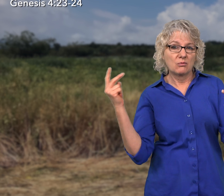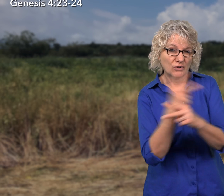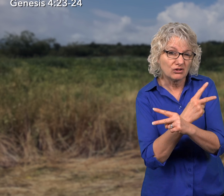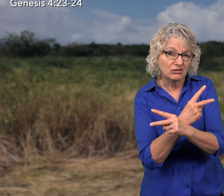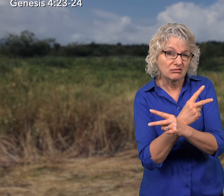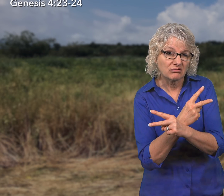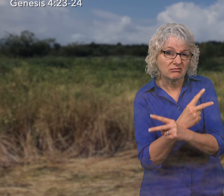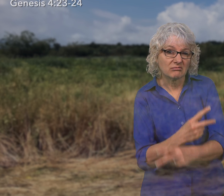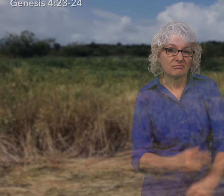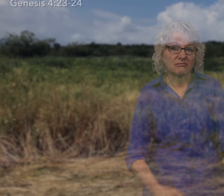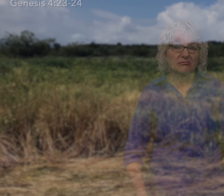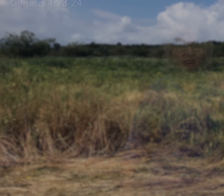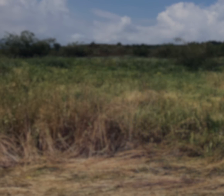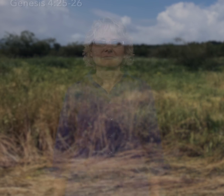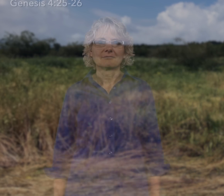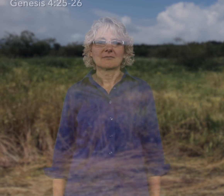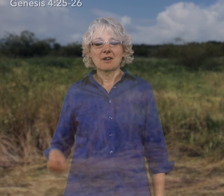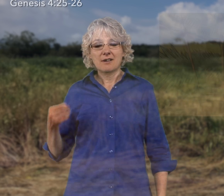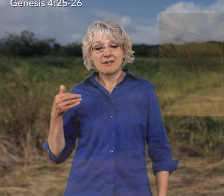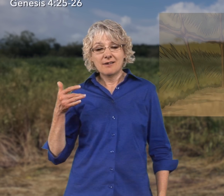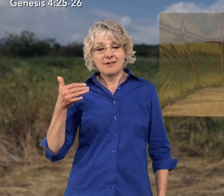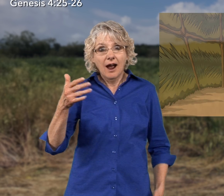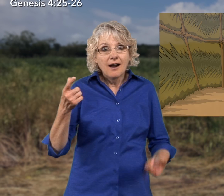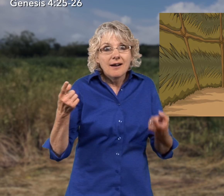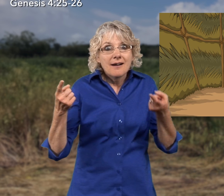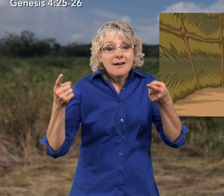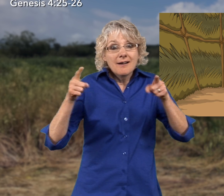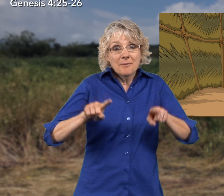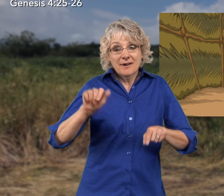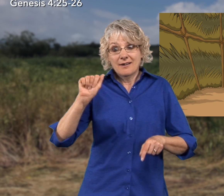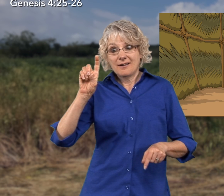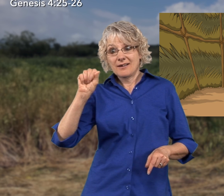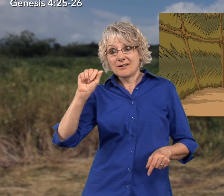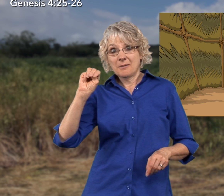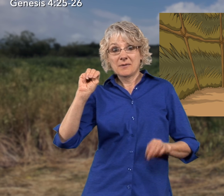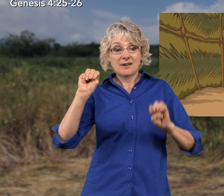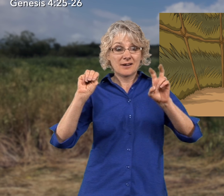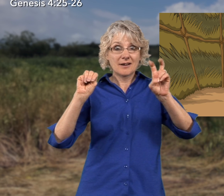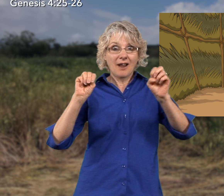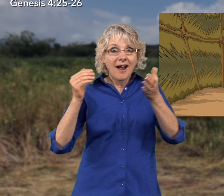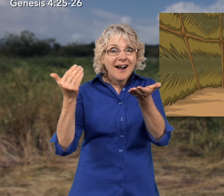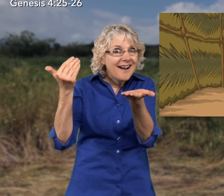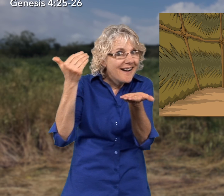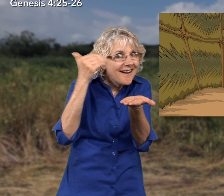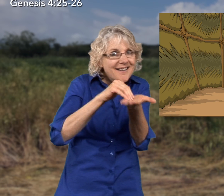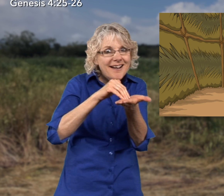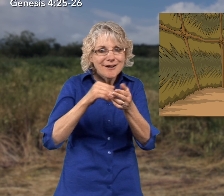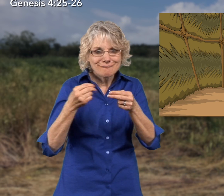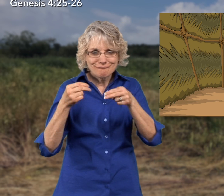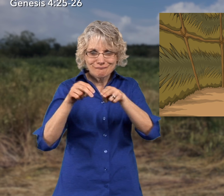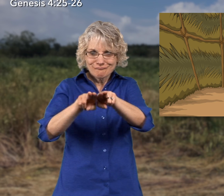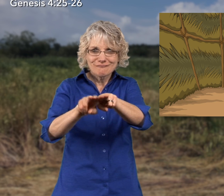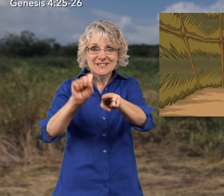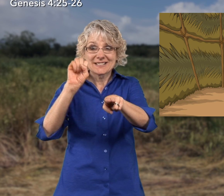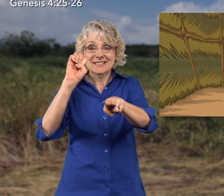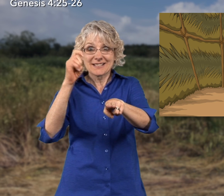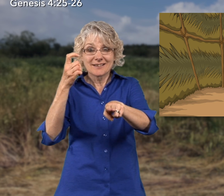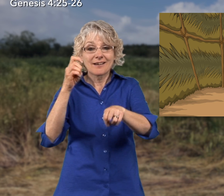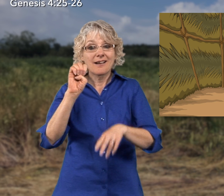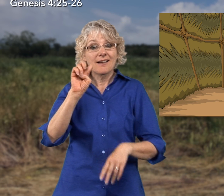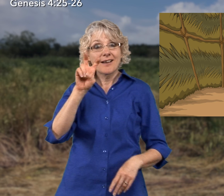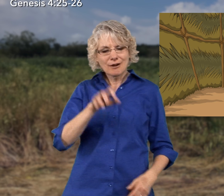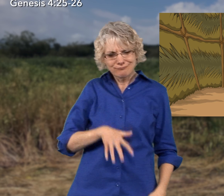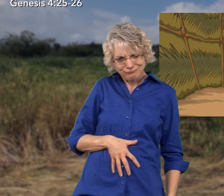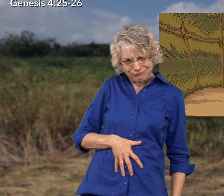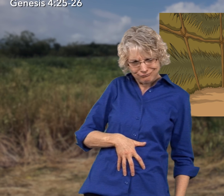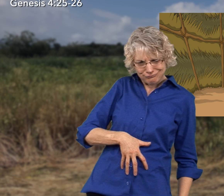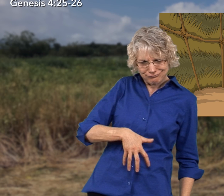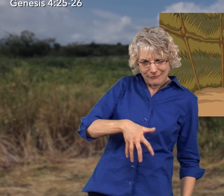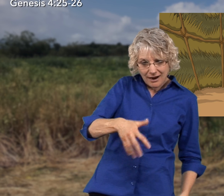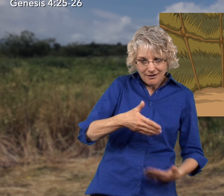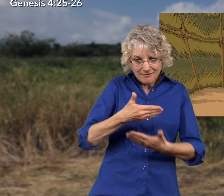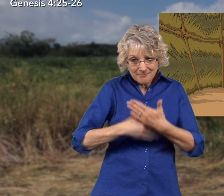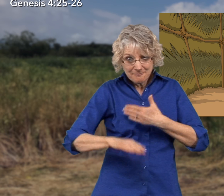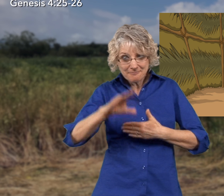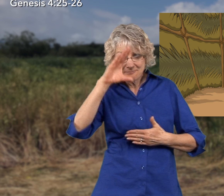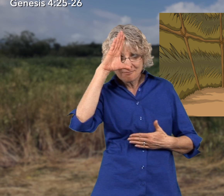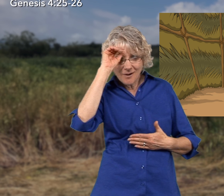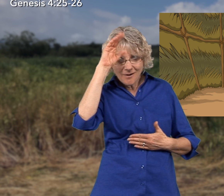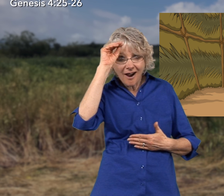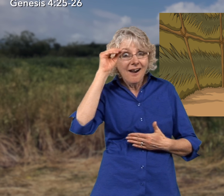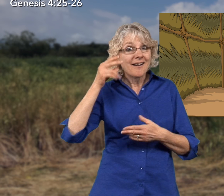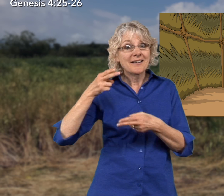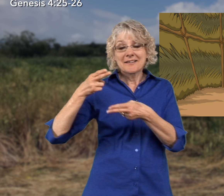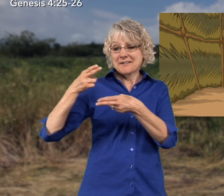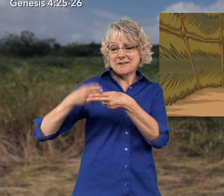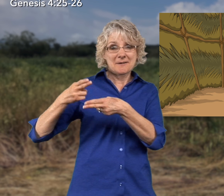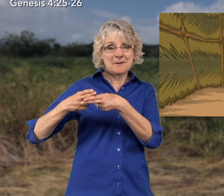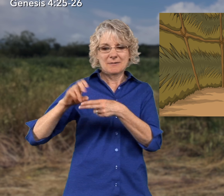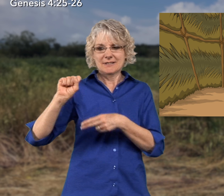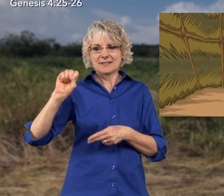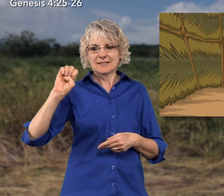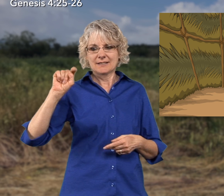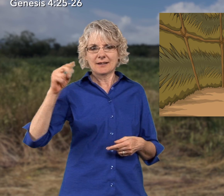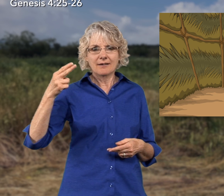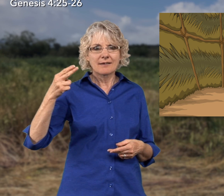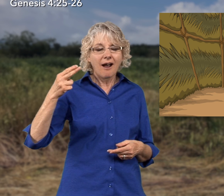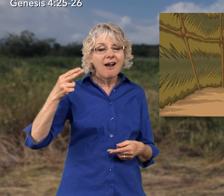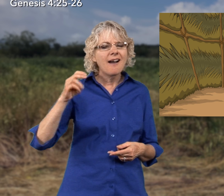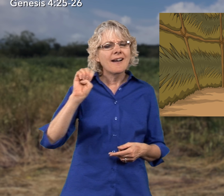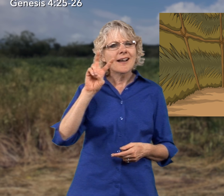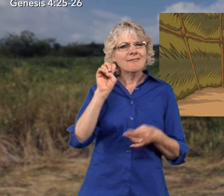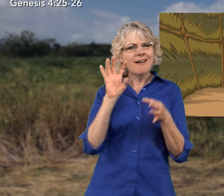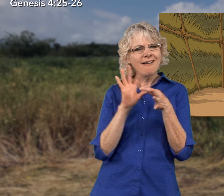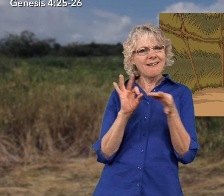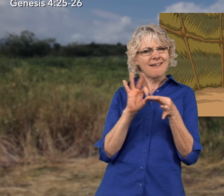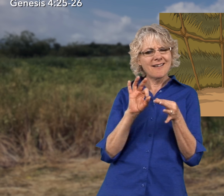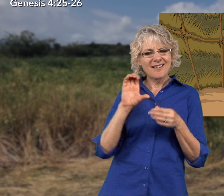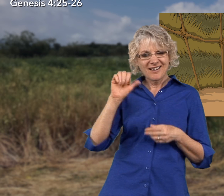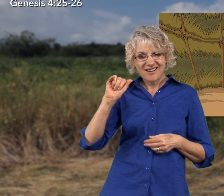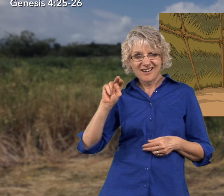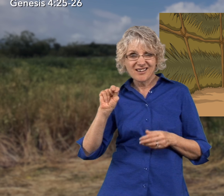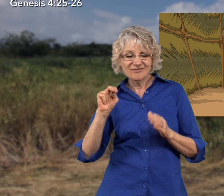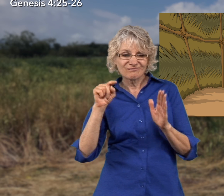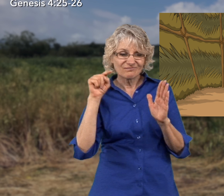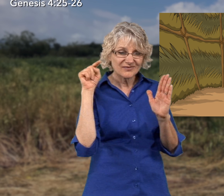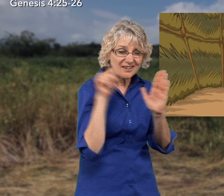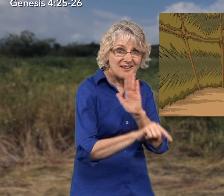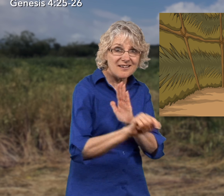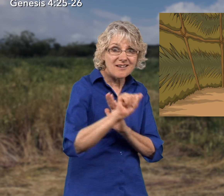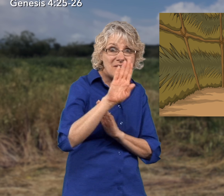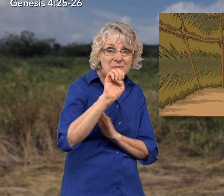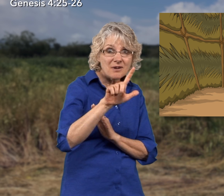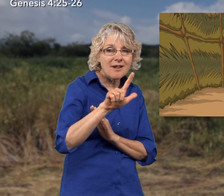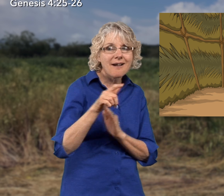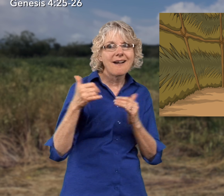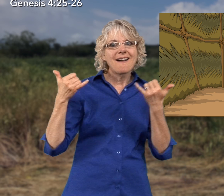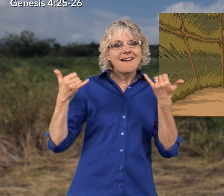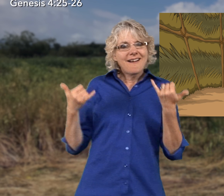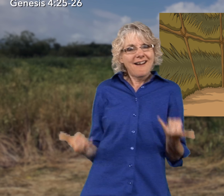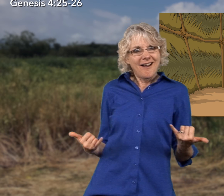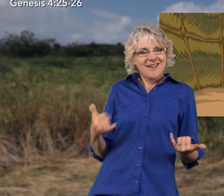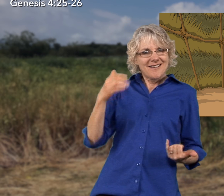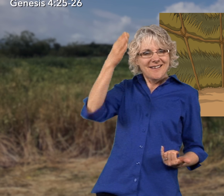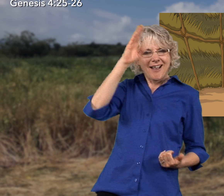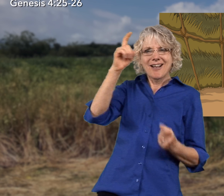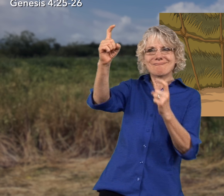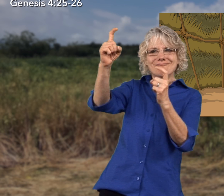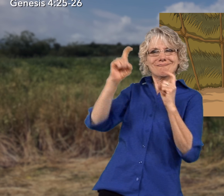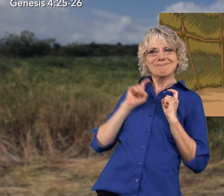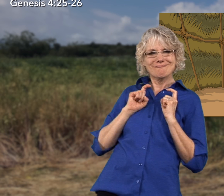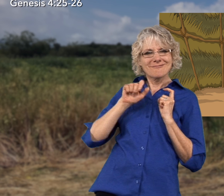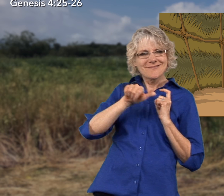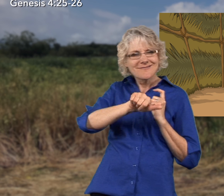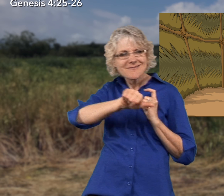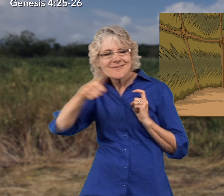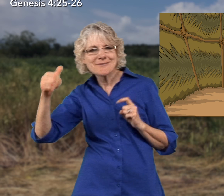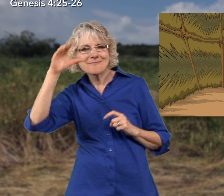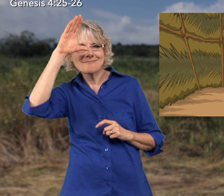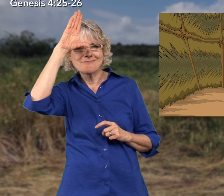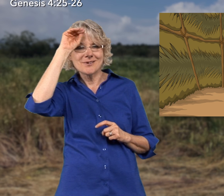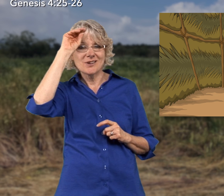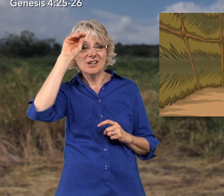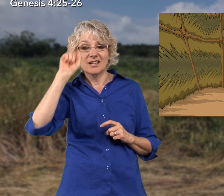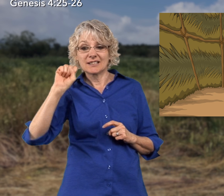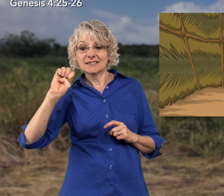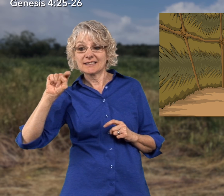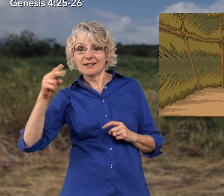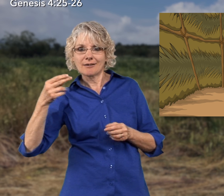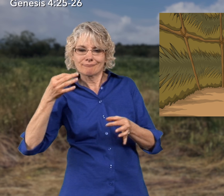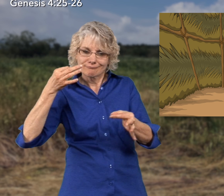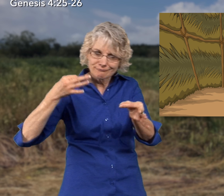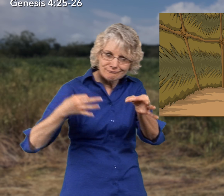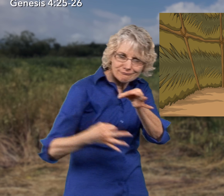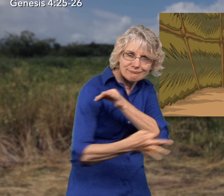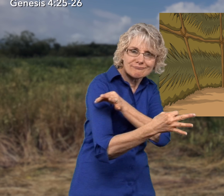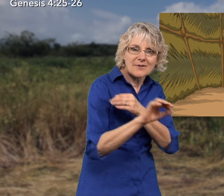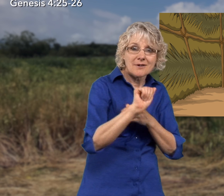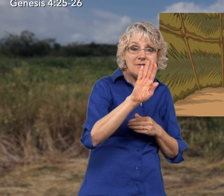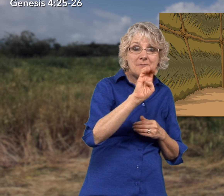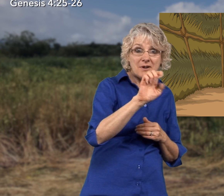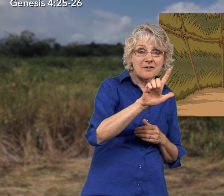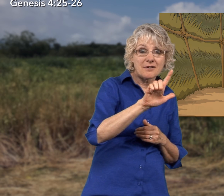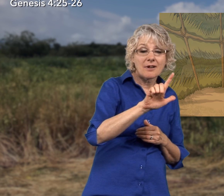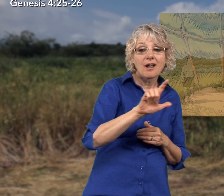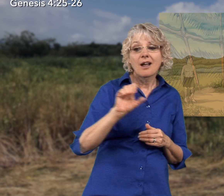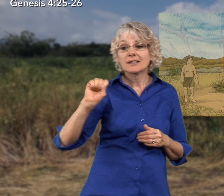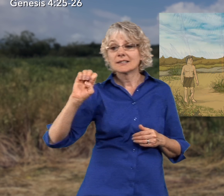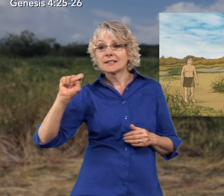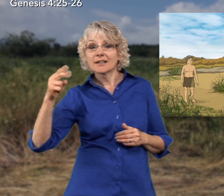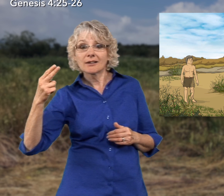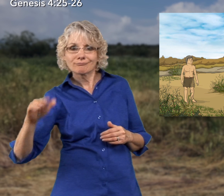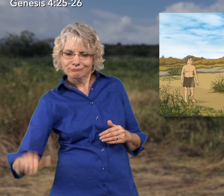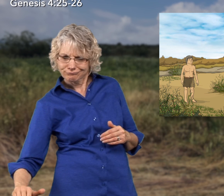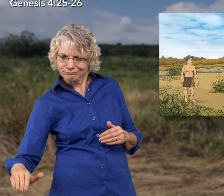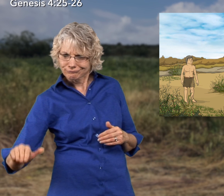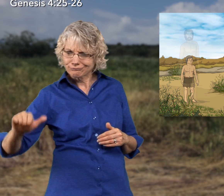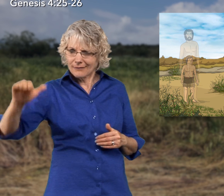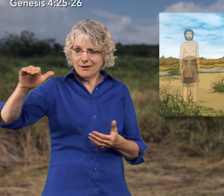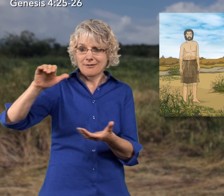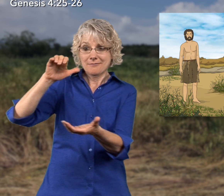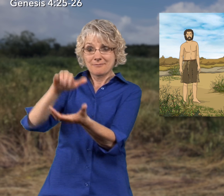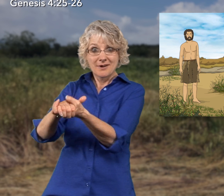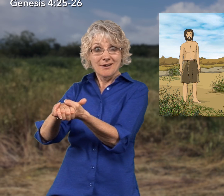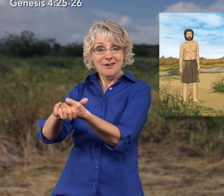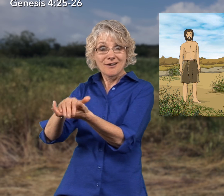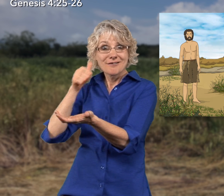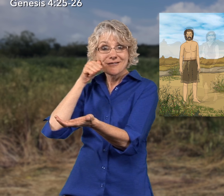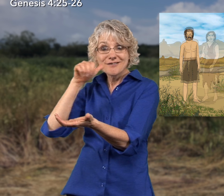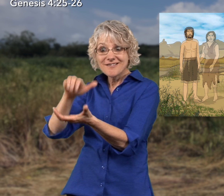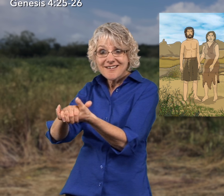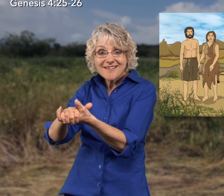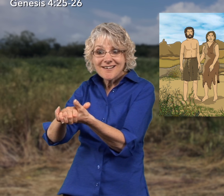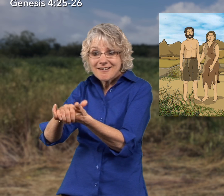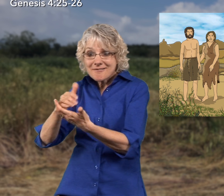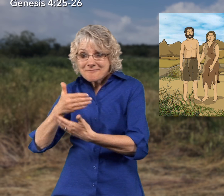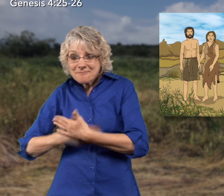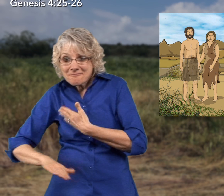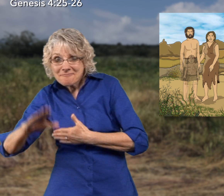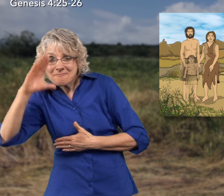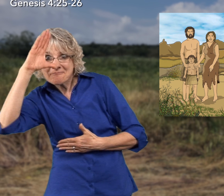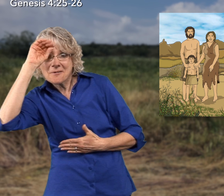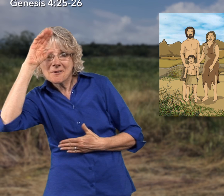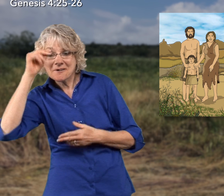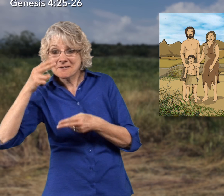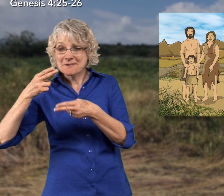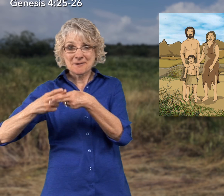And Adam again had relations with his wife, and she gave birth to a son and named him Seth, saying, “God has granted me another seed in place of Abel, since Cain killed him.”